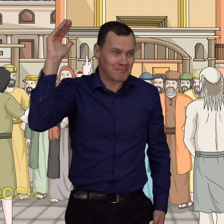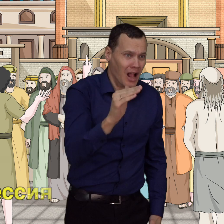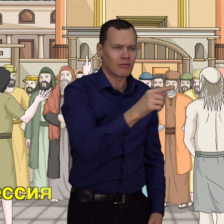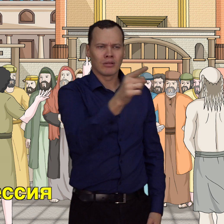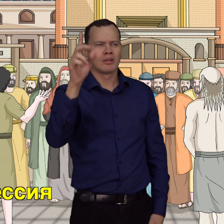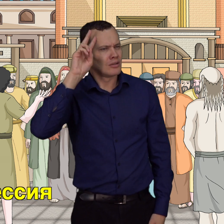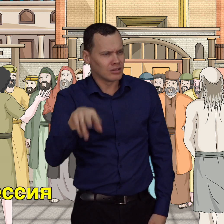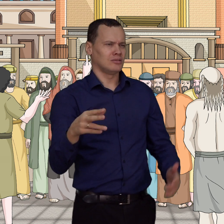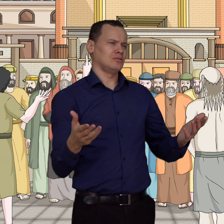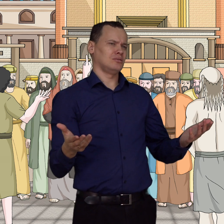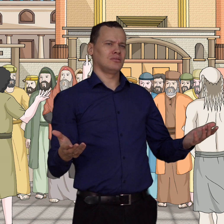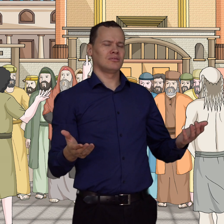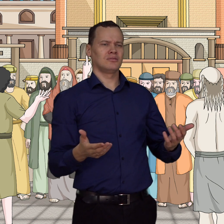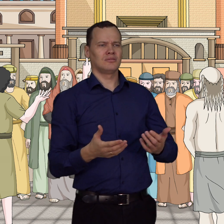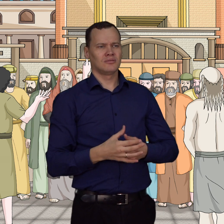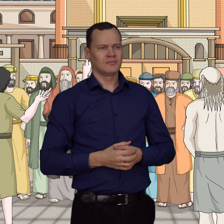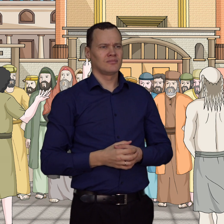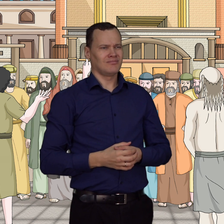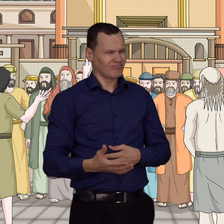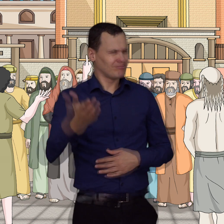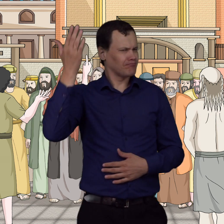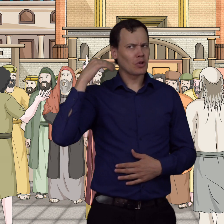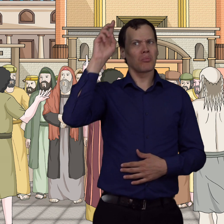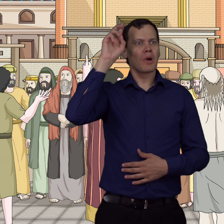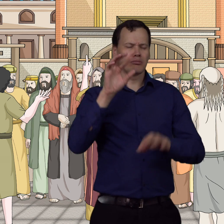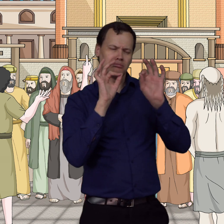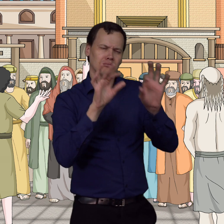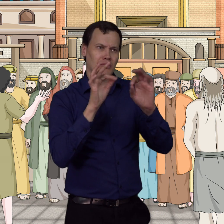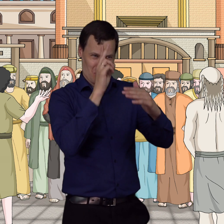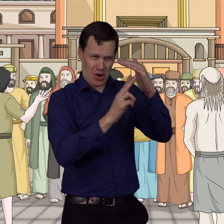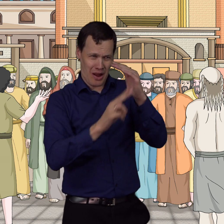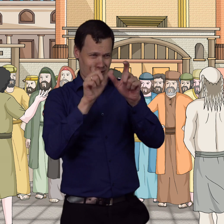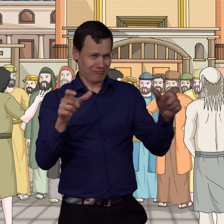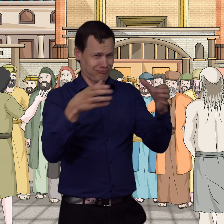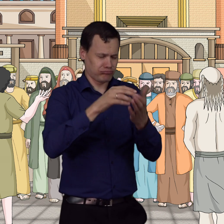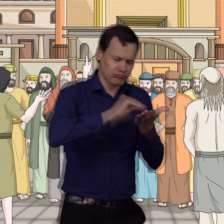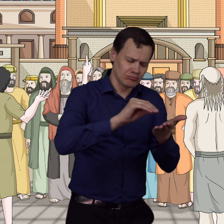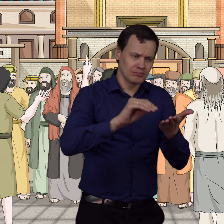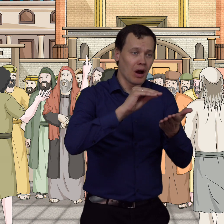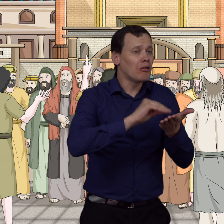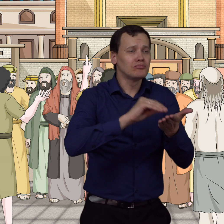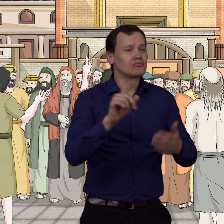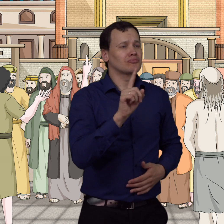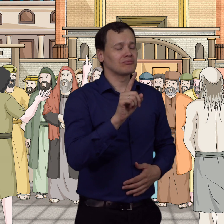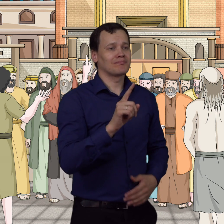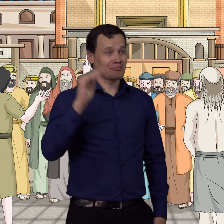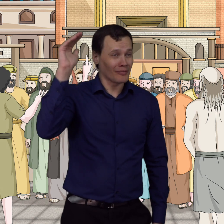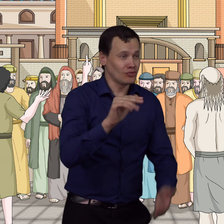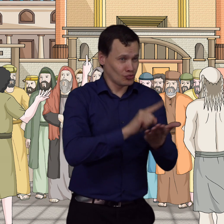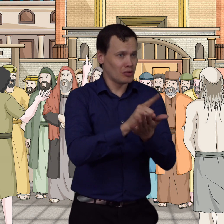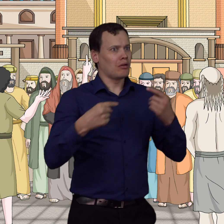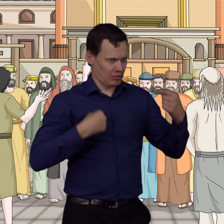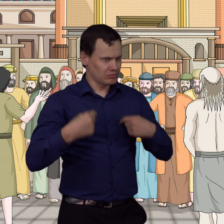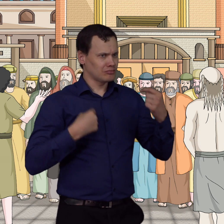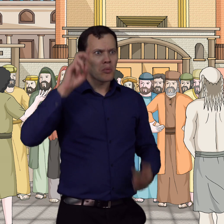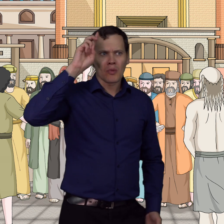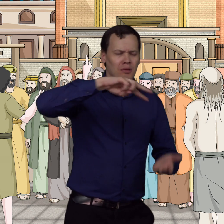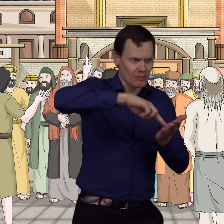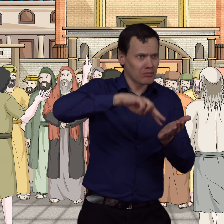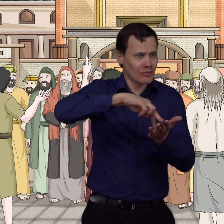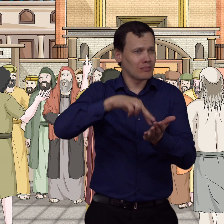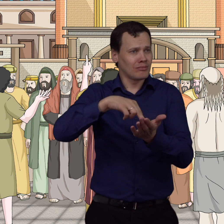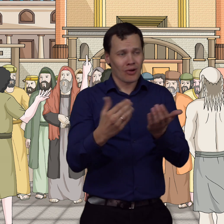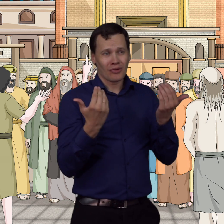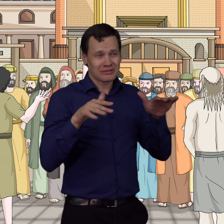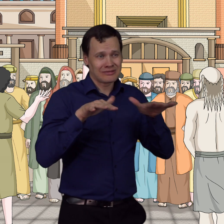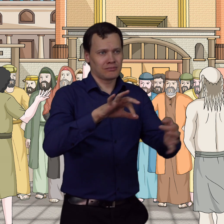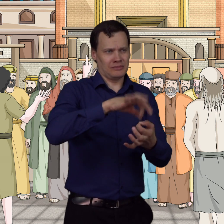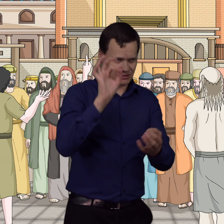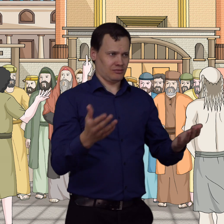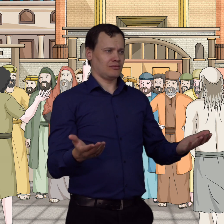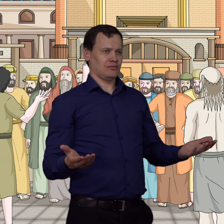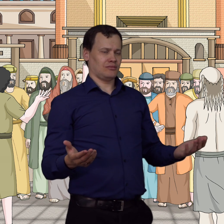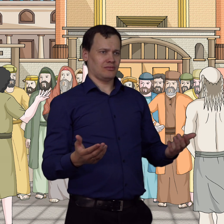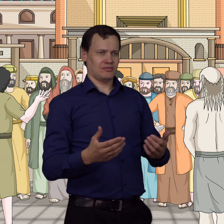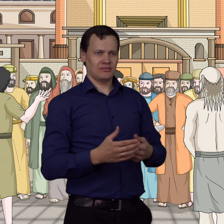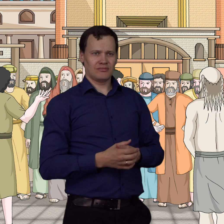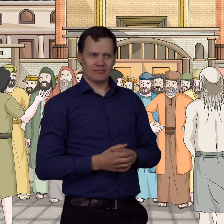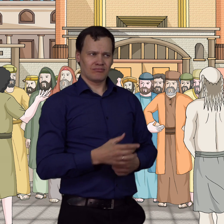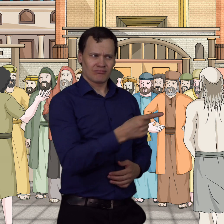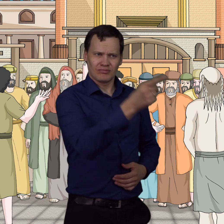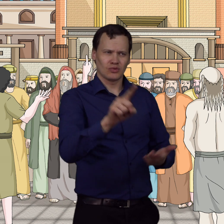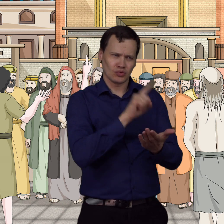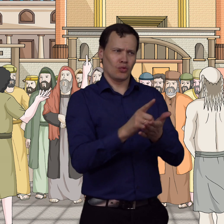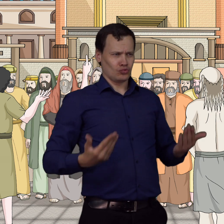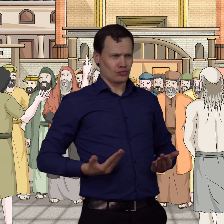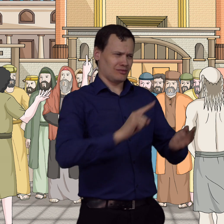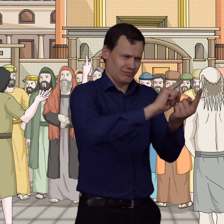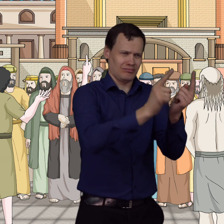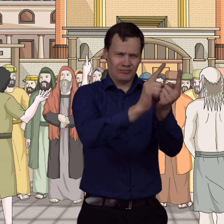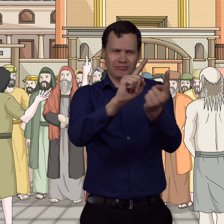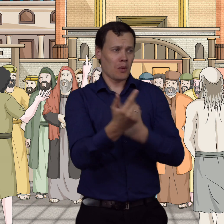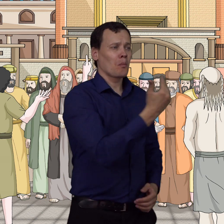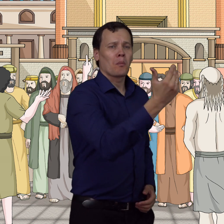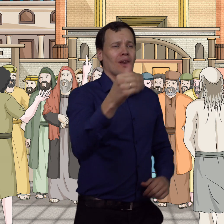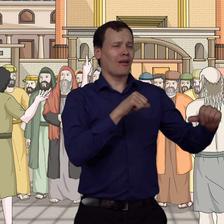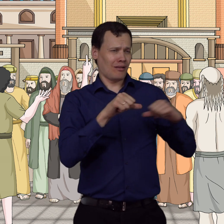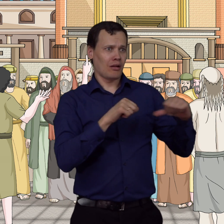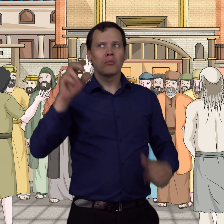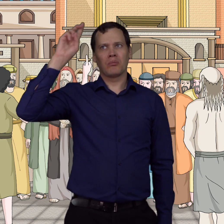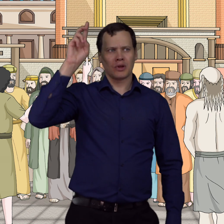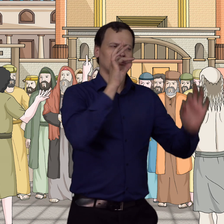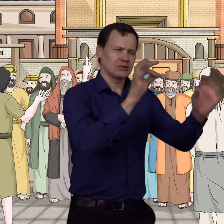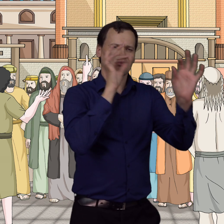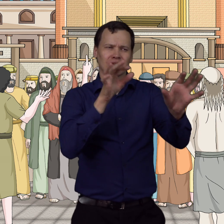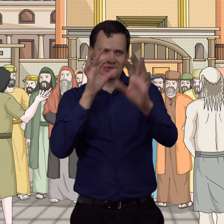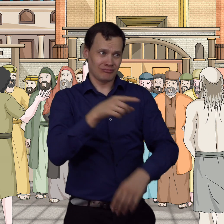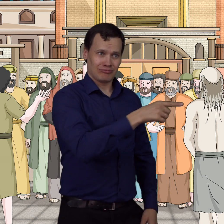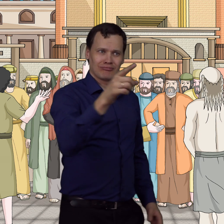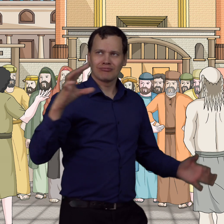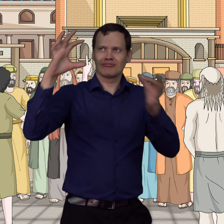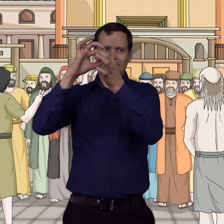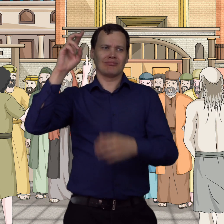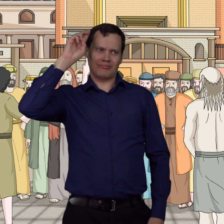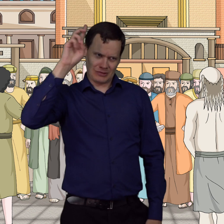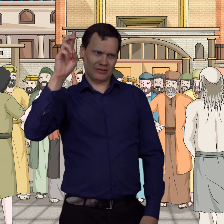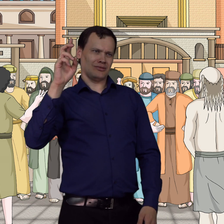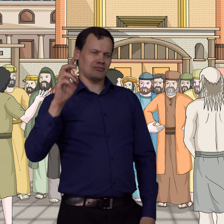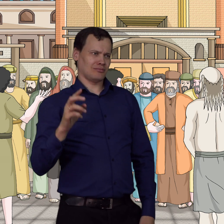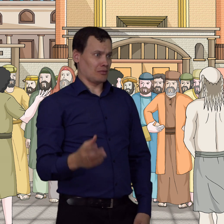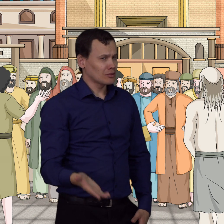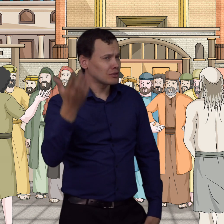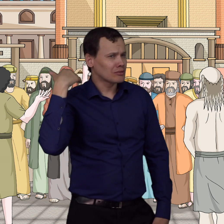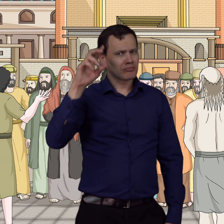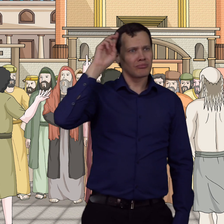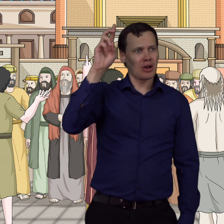But in this way God has fulfilled what He foretold through all the prophets, saying that His Christ would suffer.